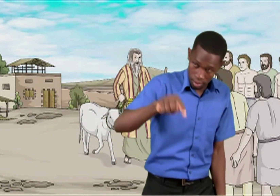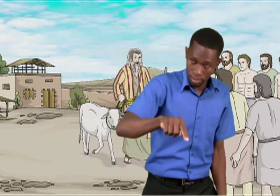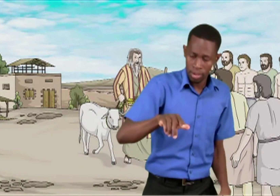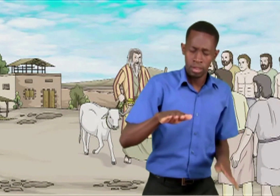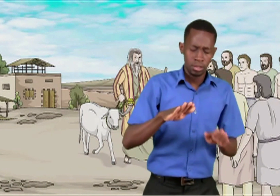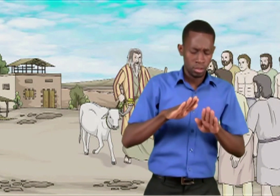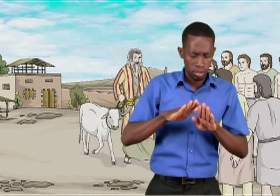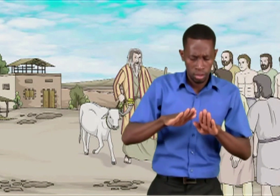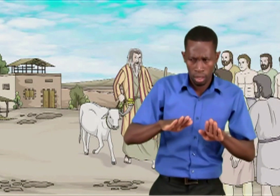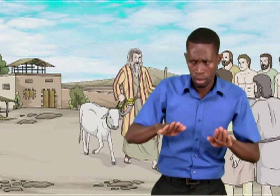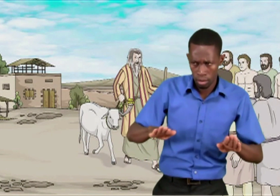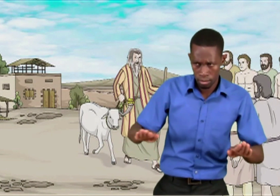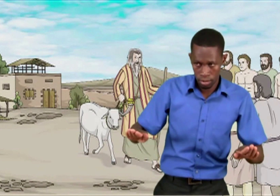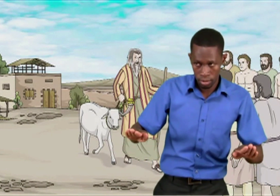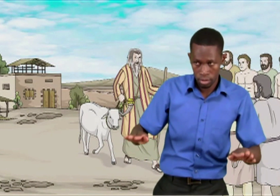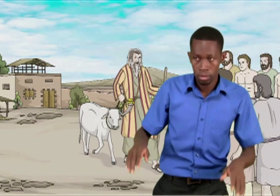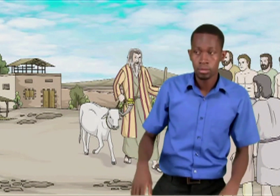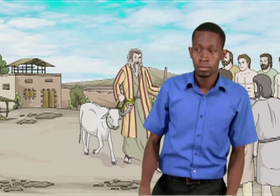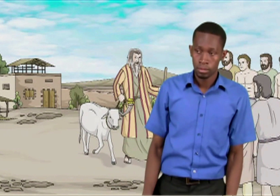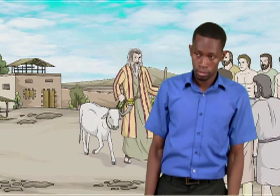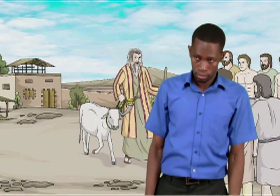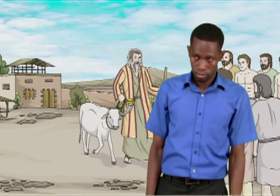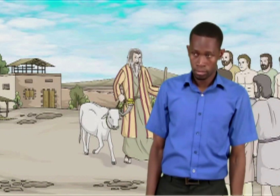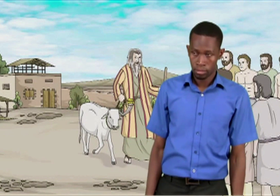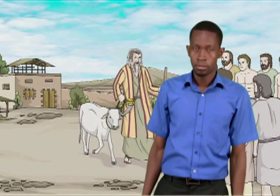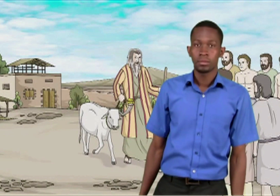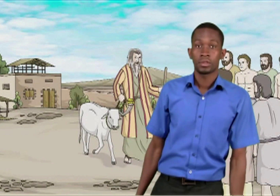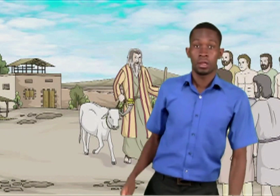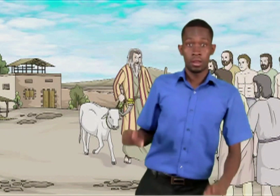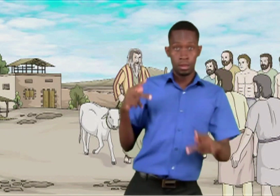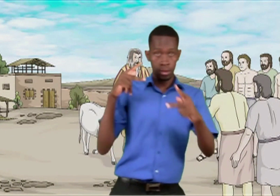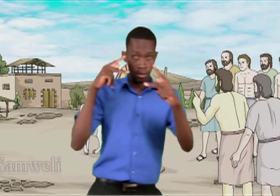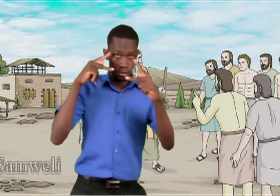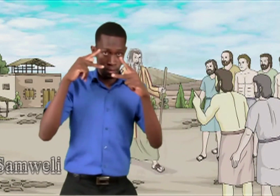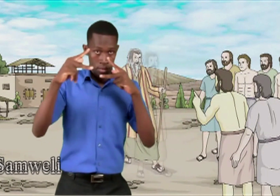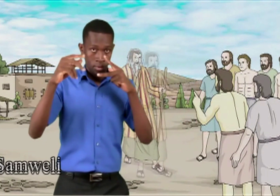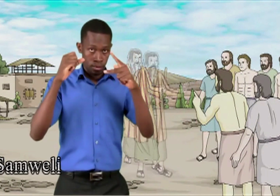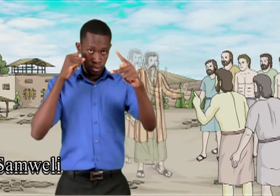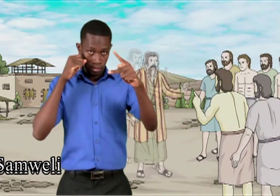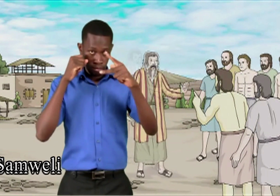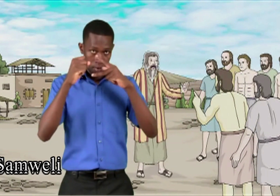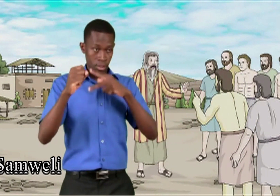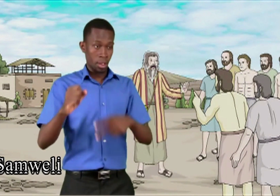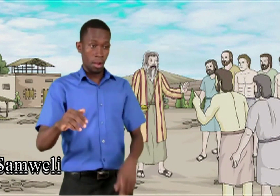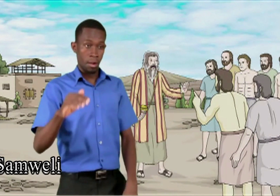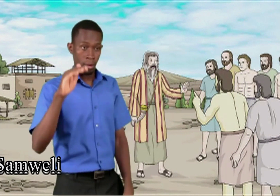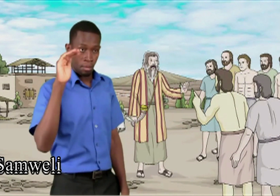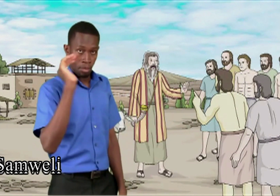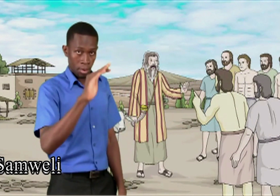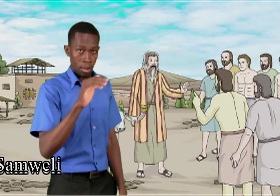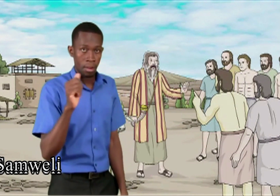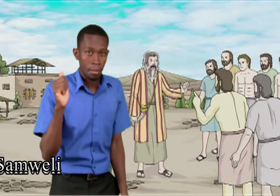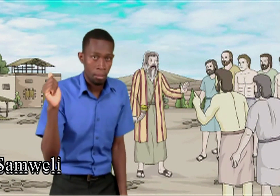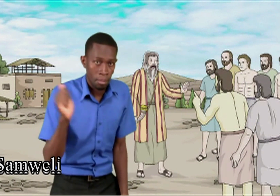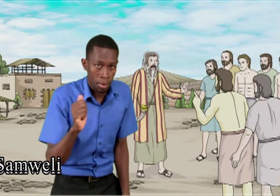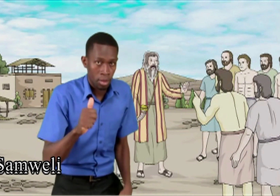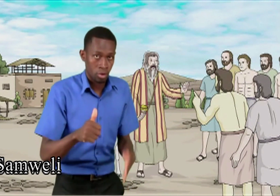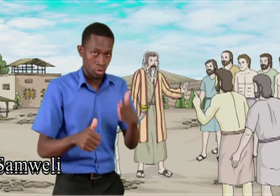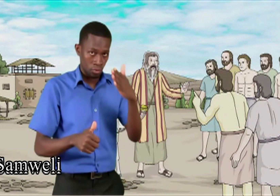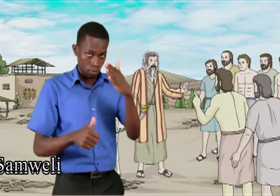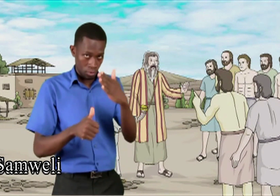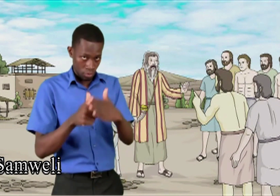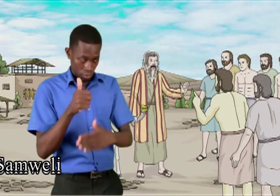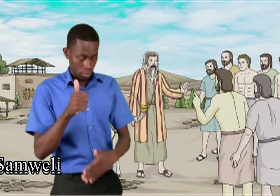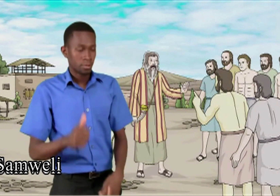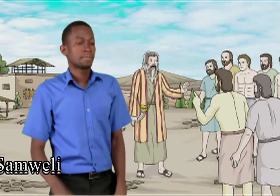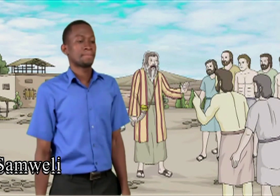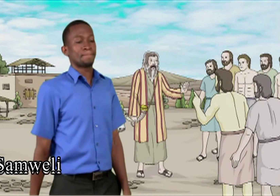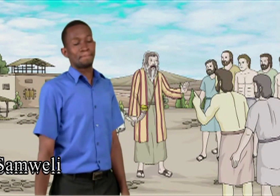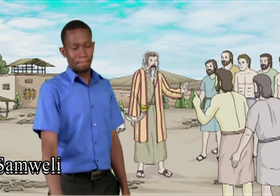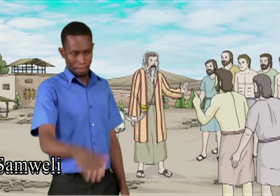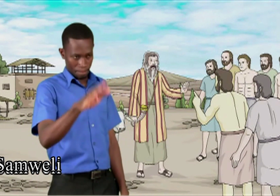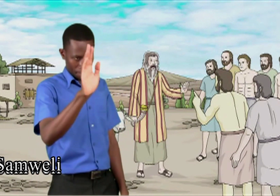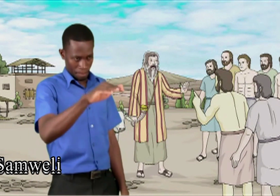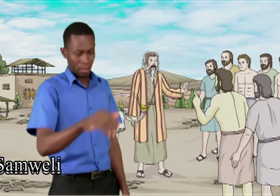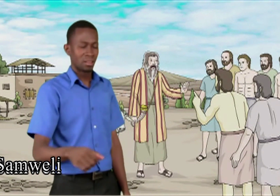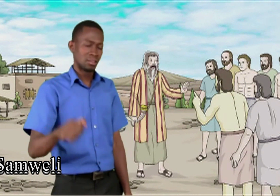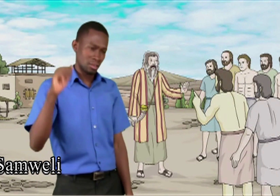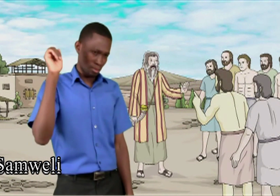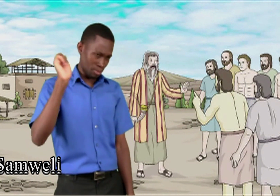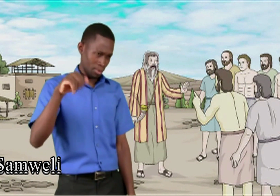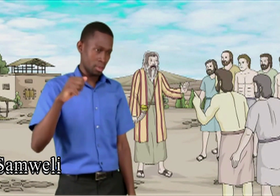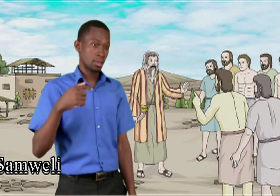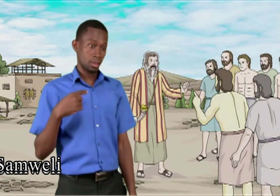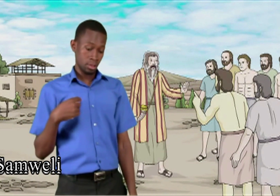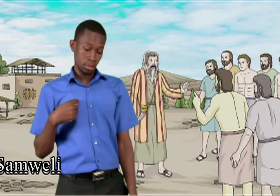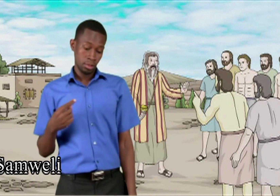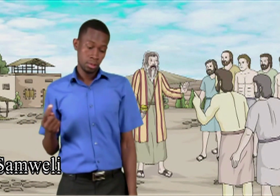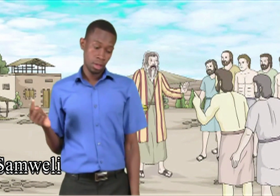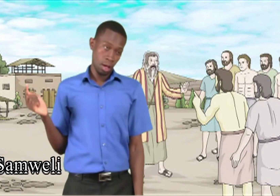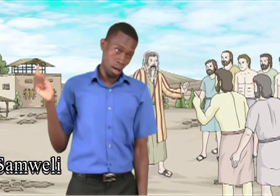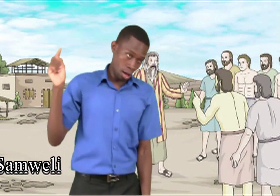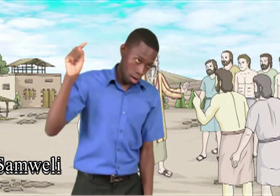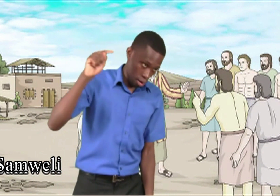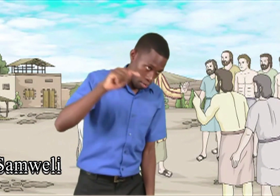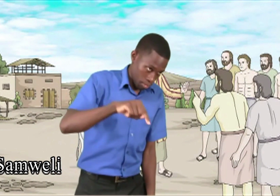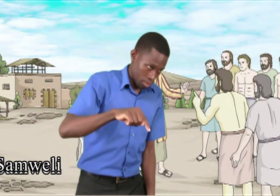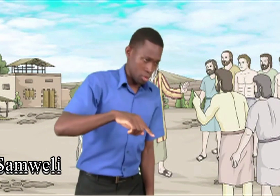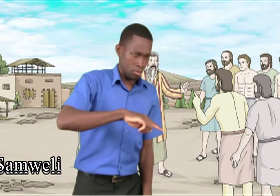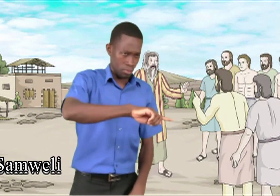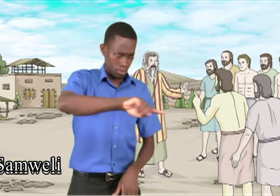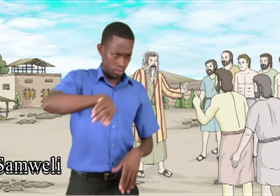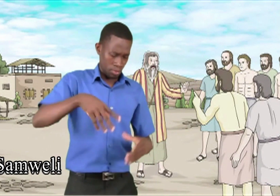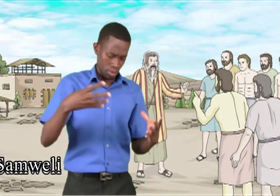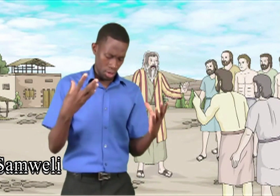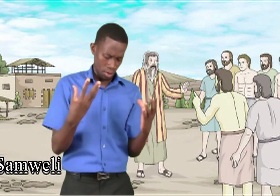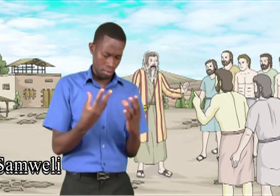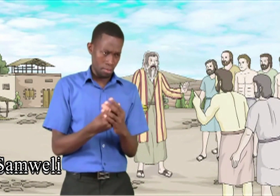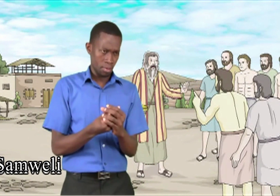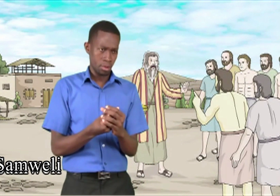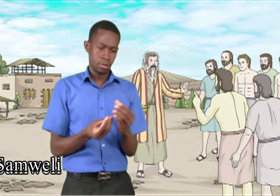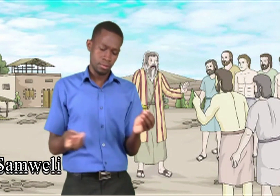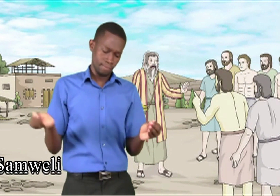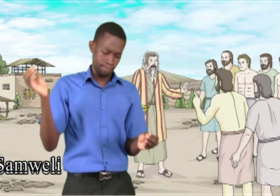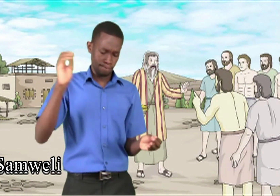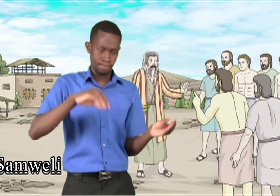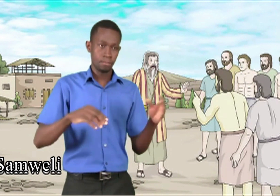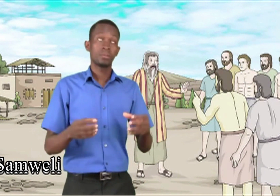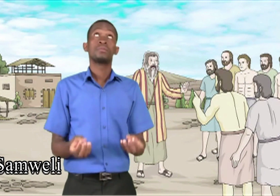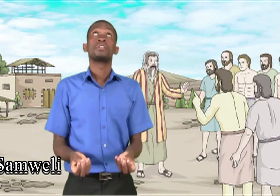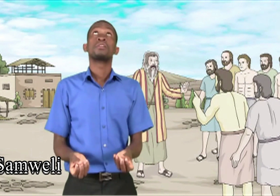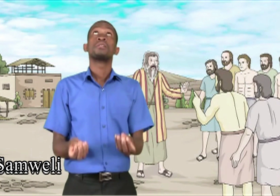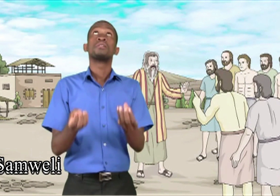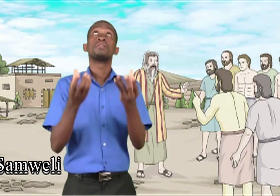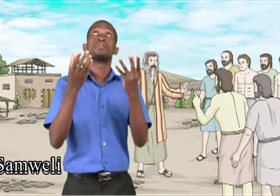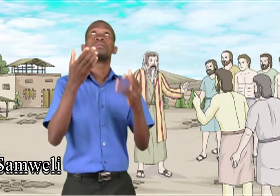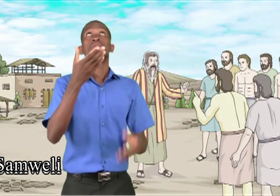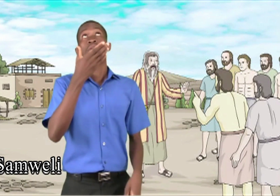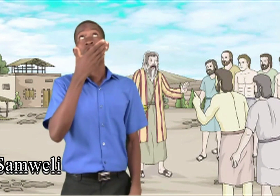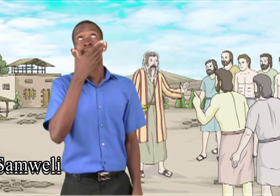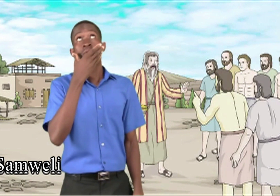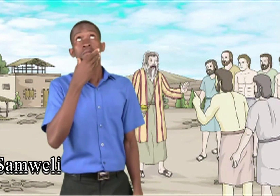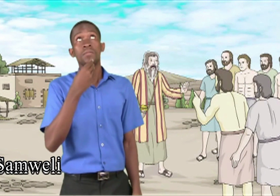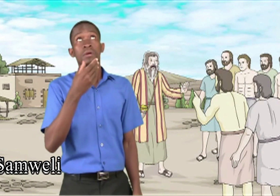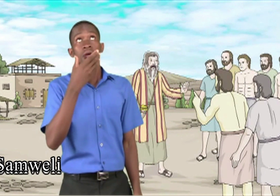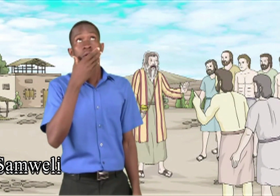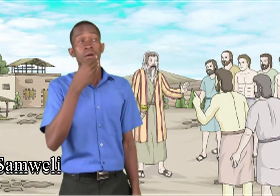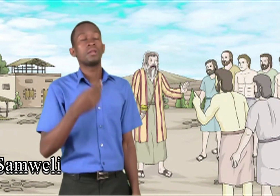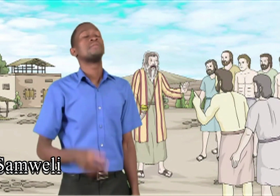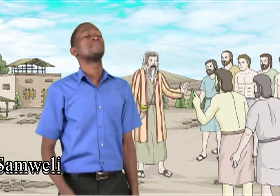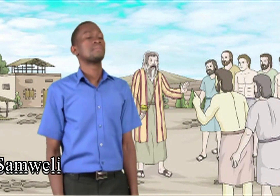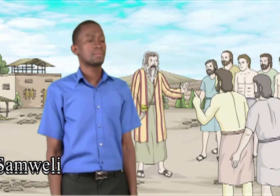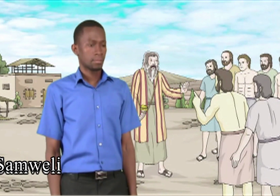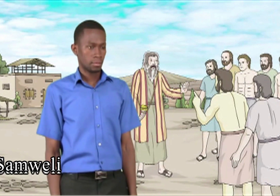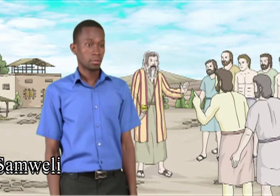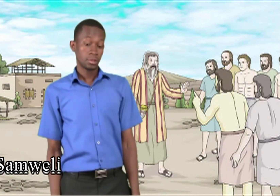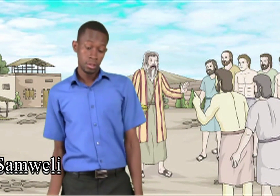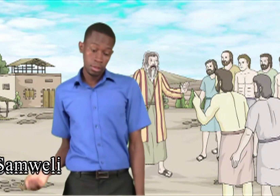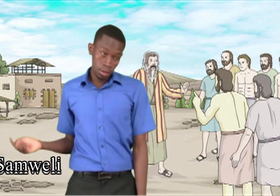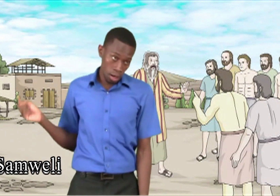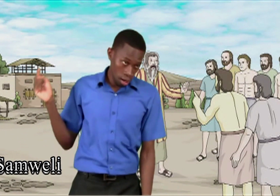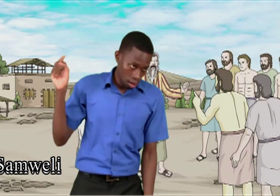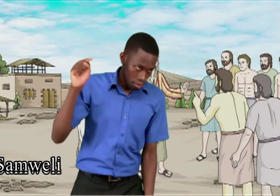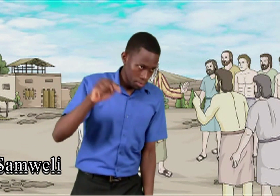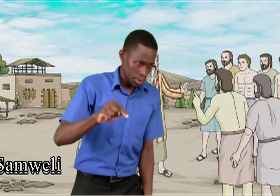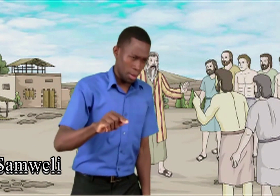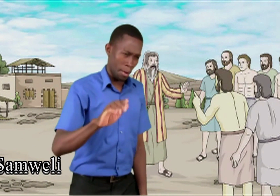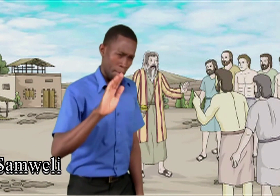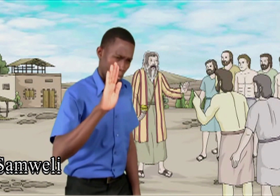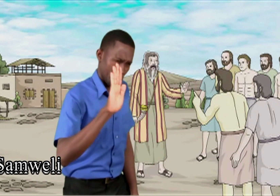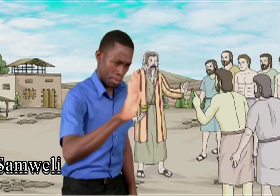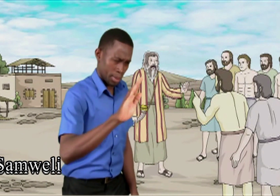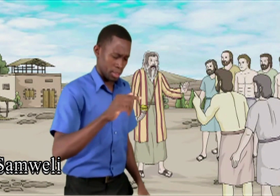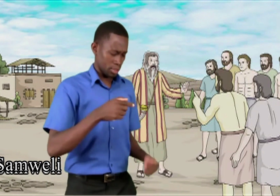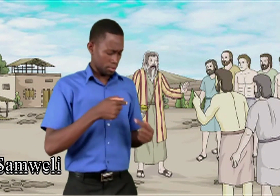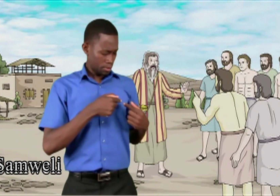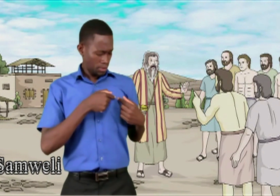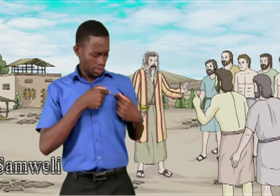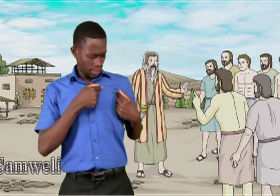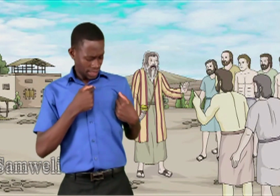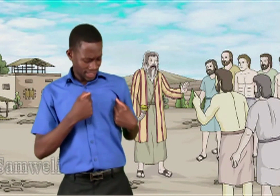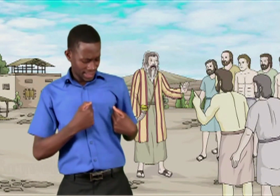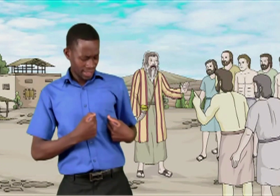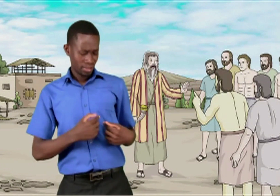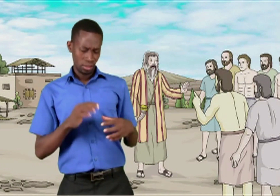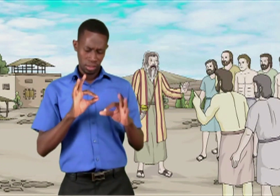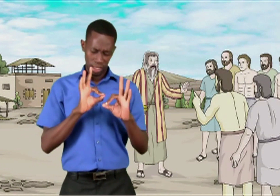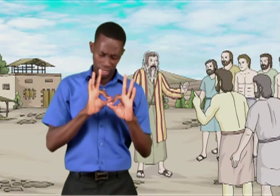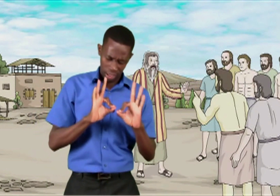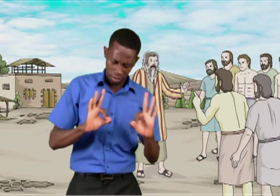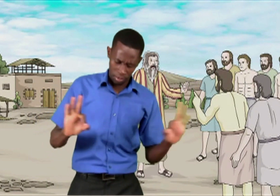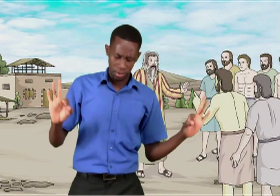“In peace,” he replied. “I have come to sacrifice to the LORD.